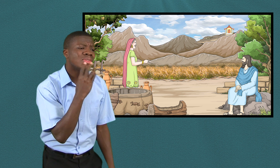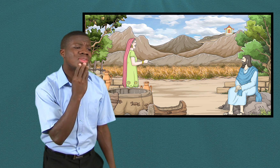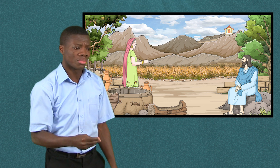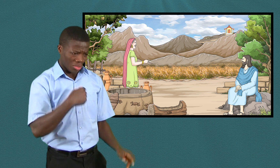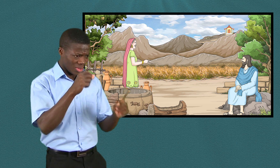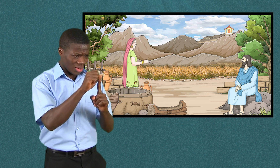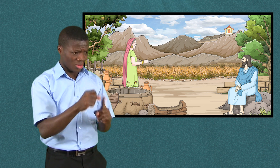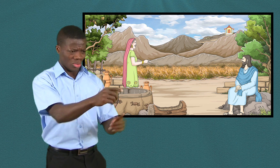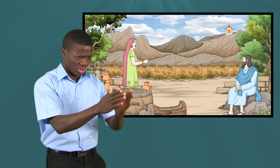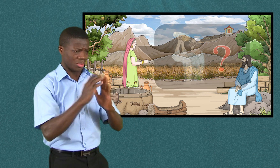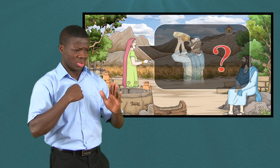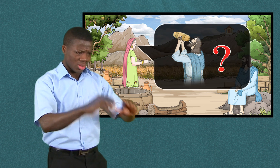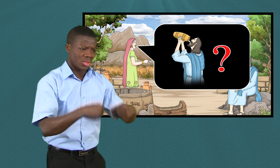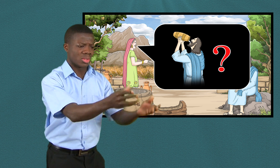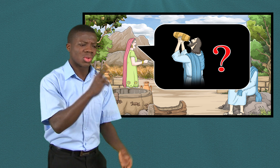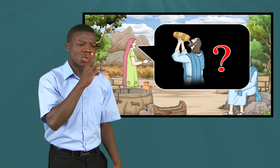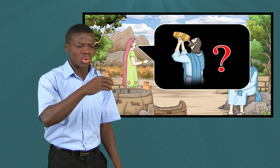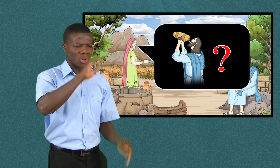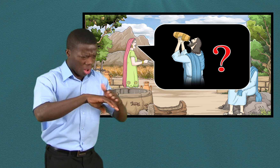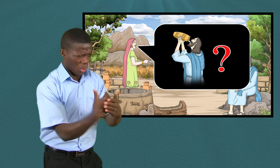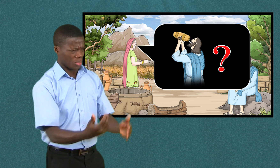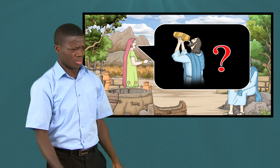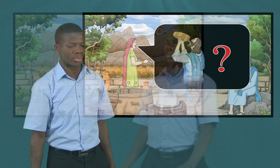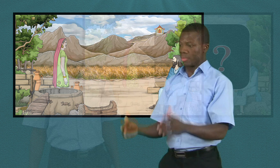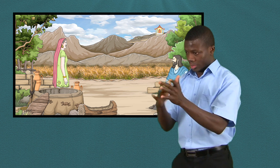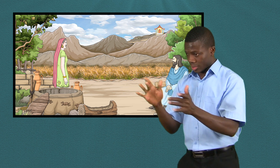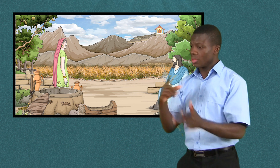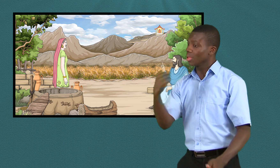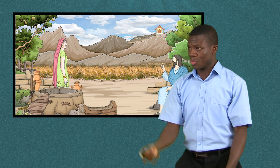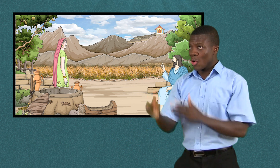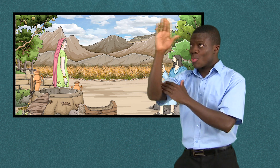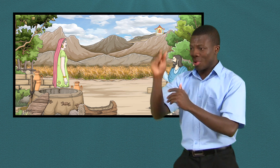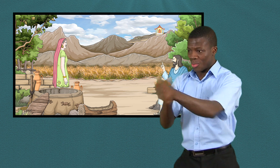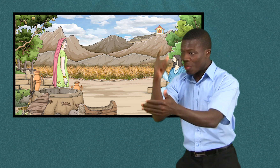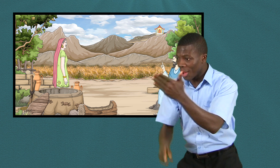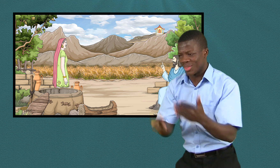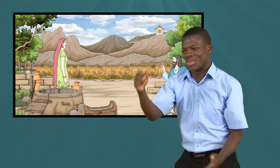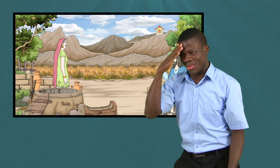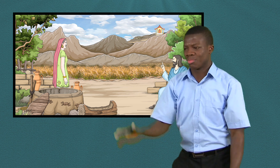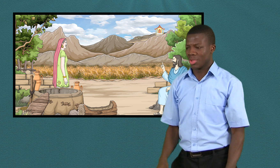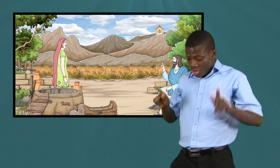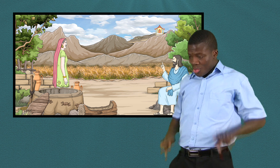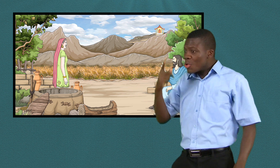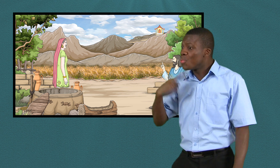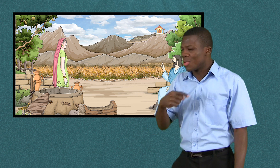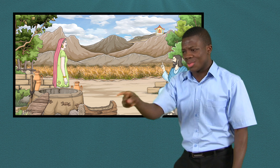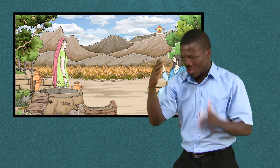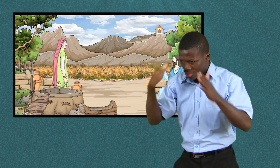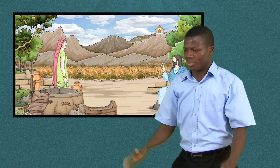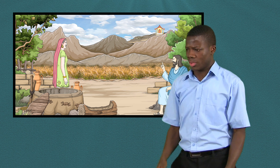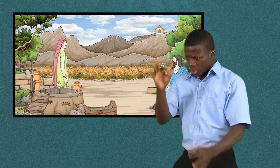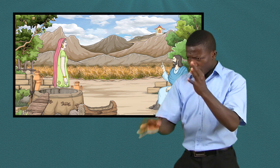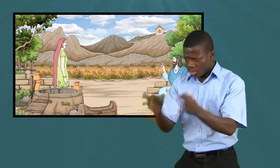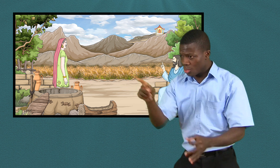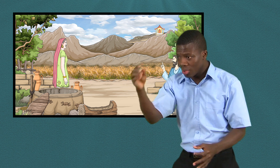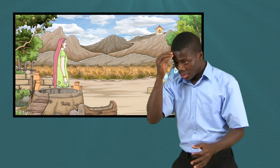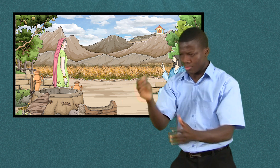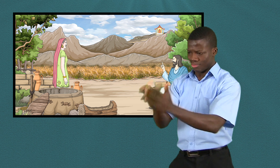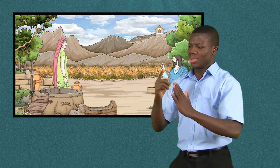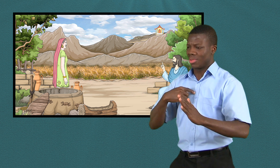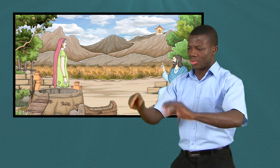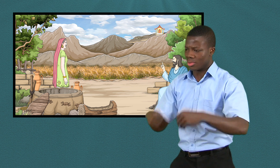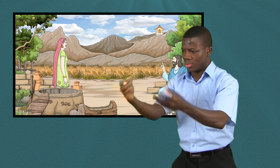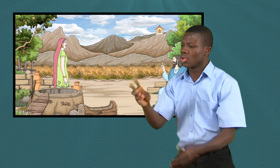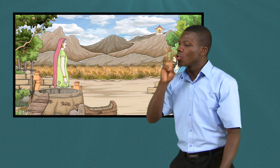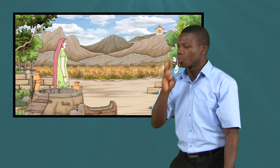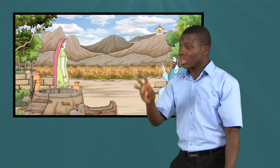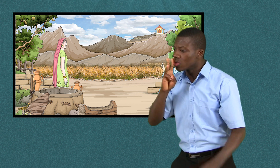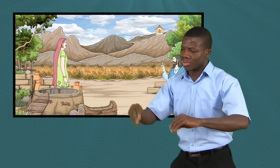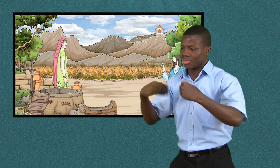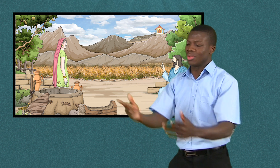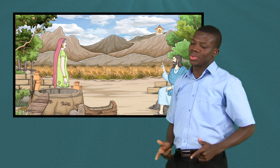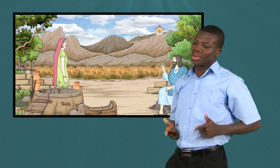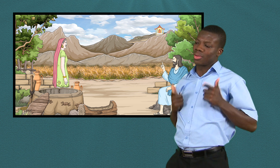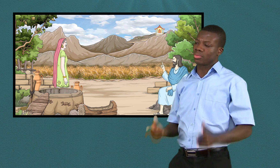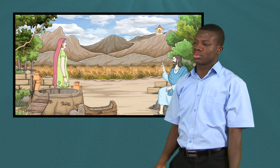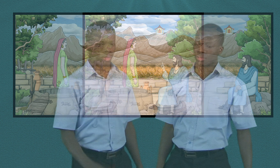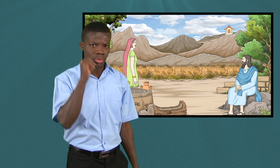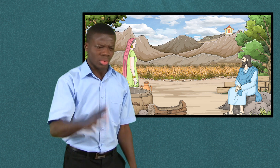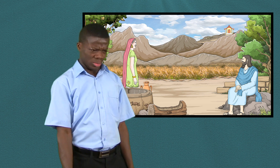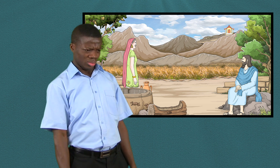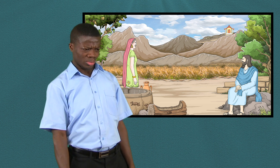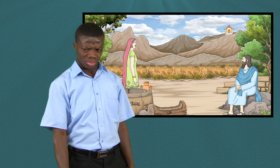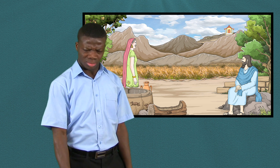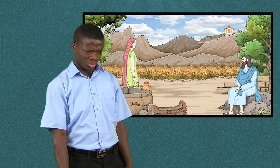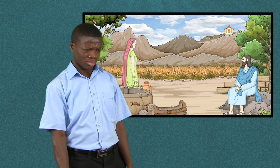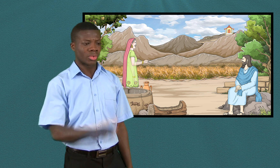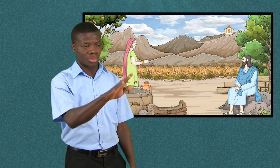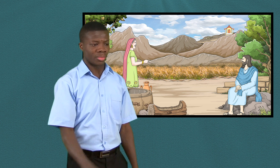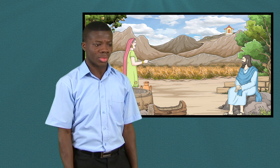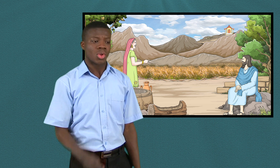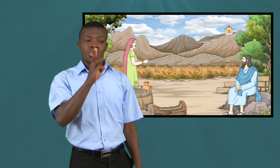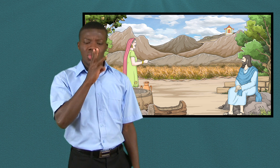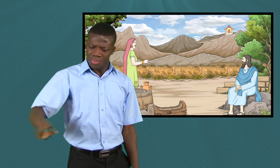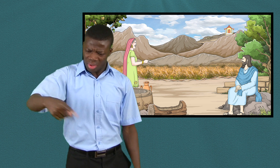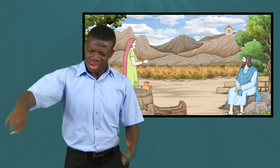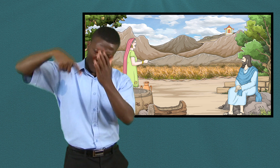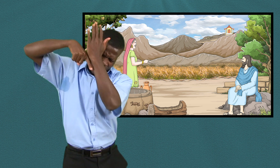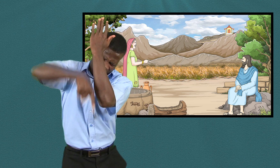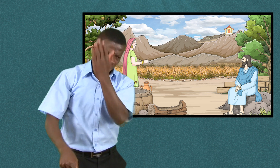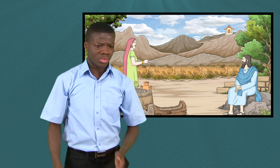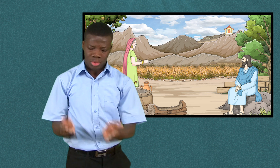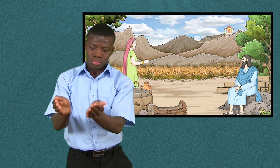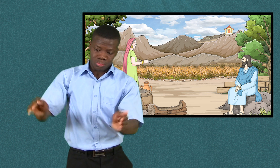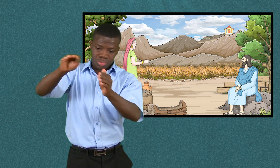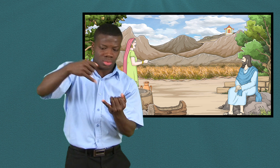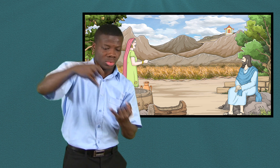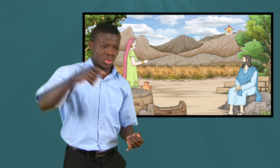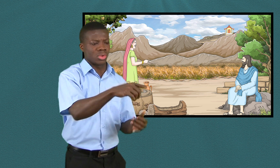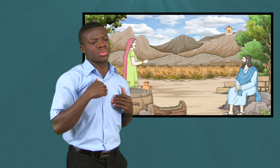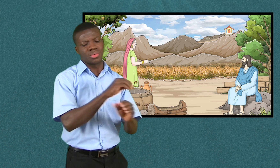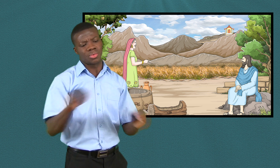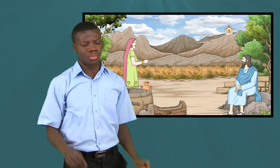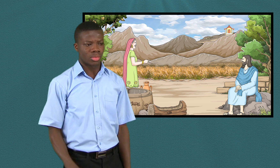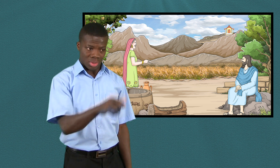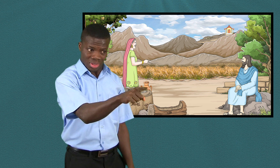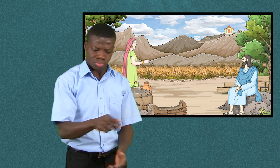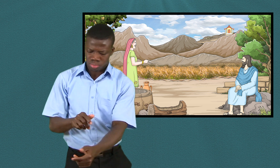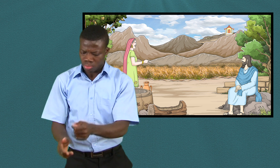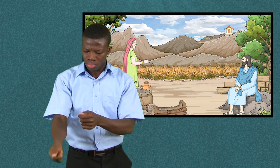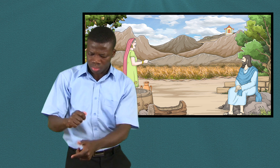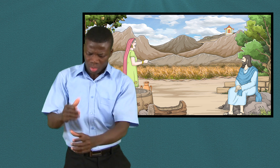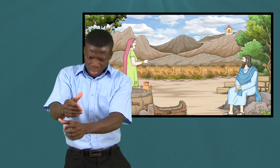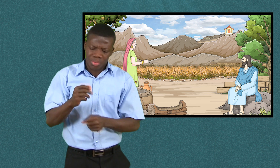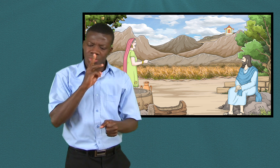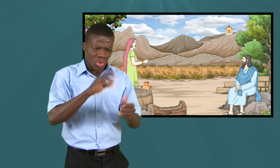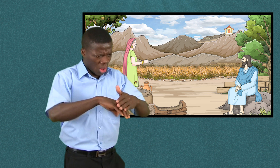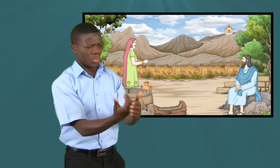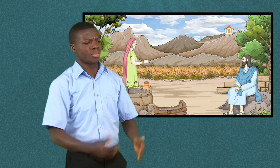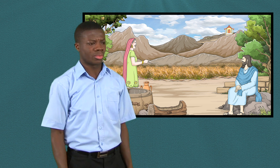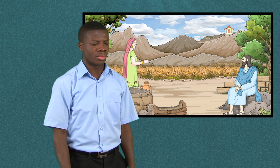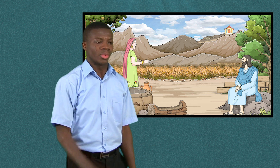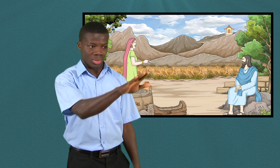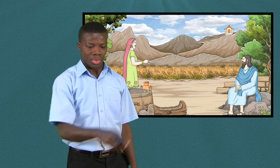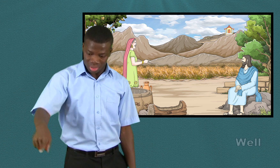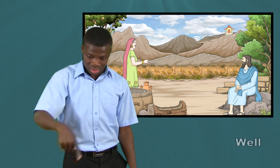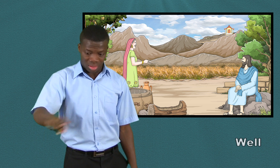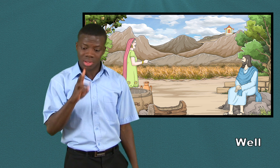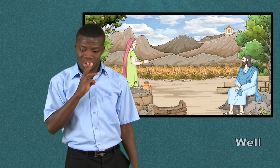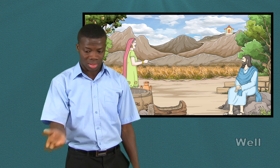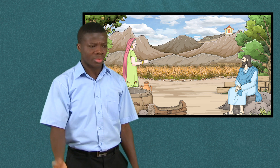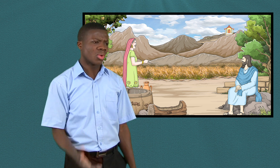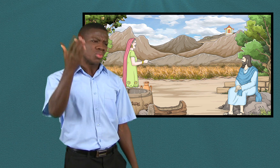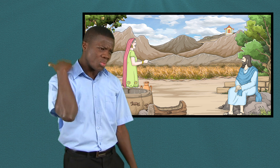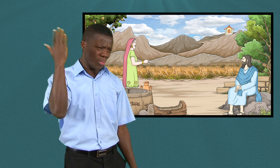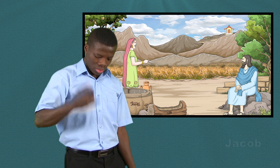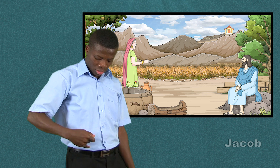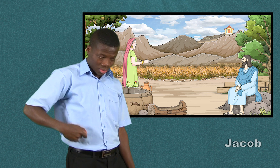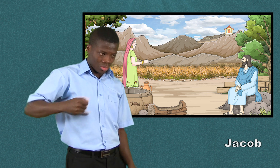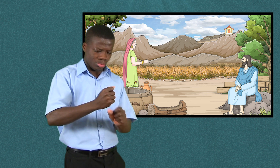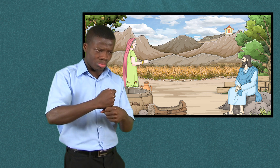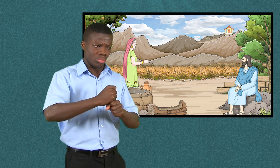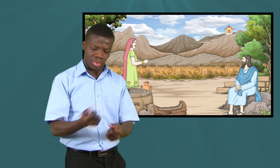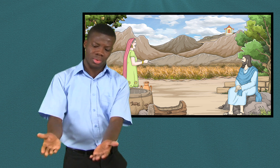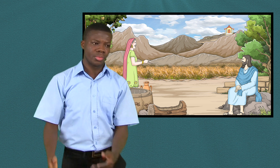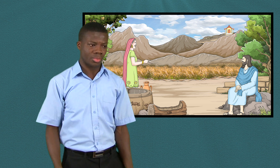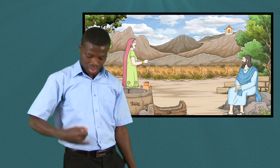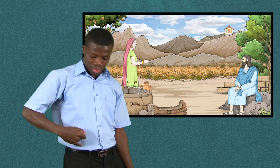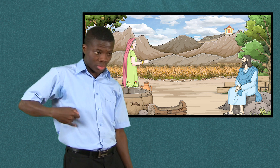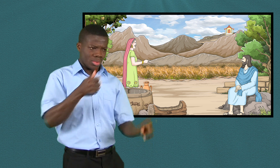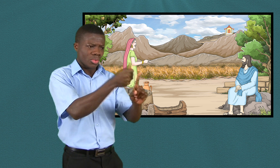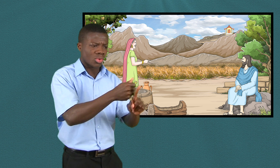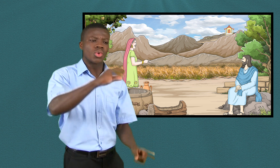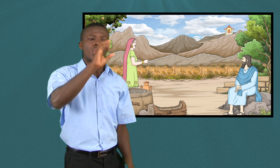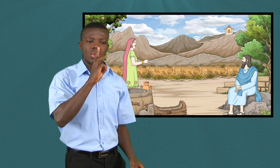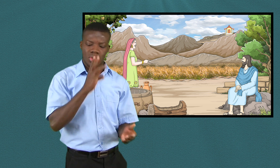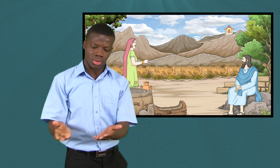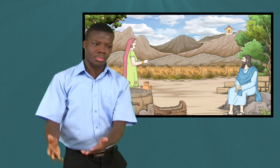“How can You ask for a drink from me, a Samaritan woman?” (For Jews do not associate with Samaritans.) Jesus answered, “If you knew the gift of God and who is asking you for a drink, you would have asked Him, and He would have given you living water.” “Sir,” the woman replied, “You have nothing to draw with and the well is deep. Where then will You get this living water?